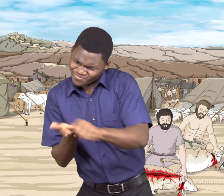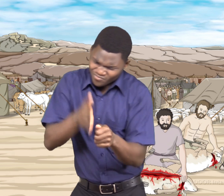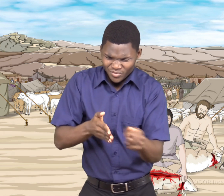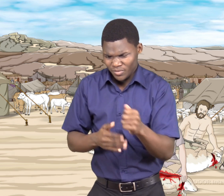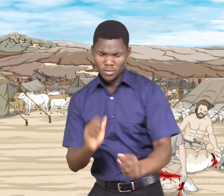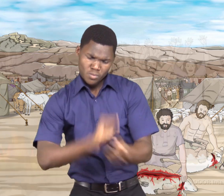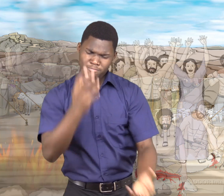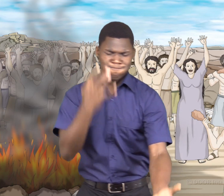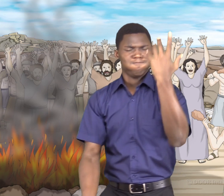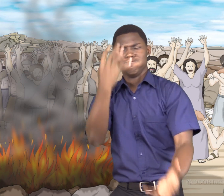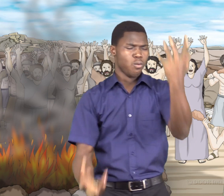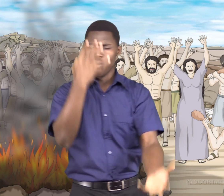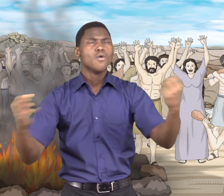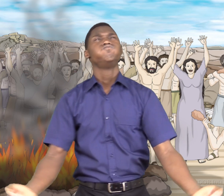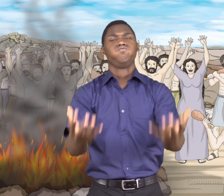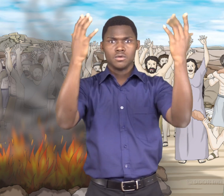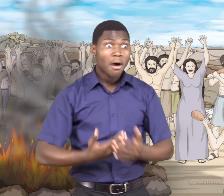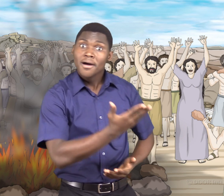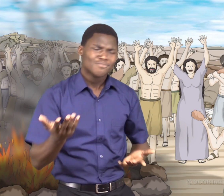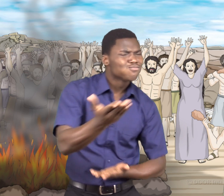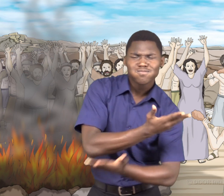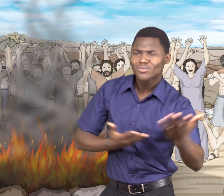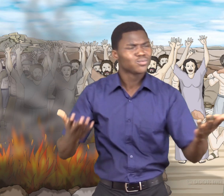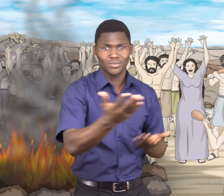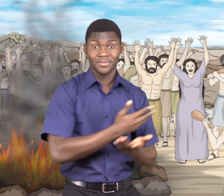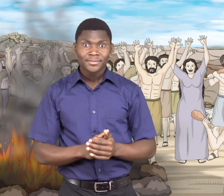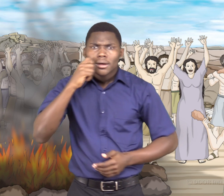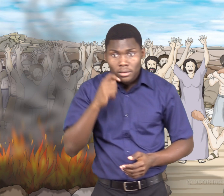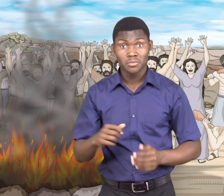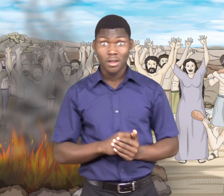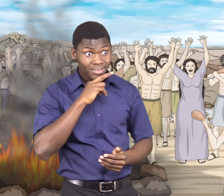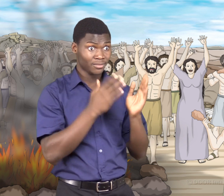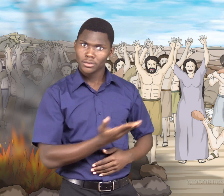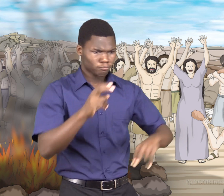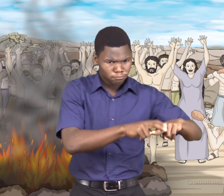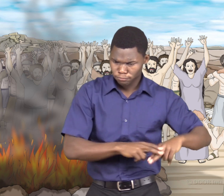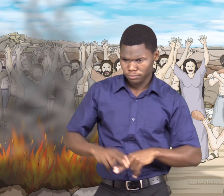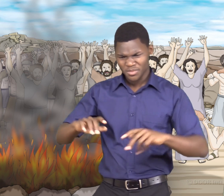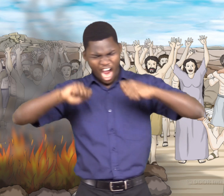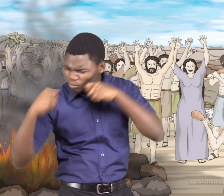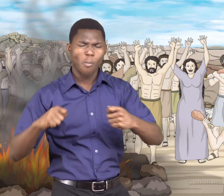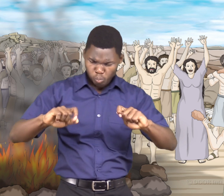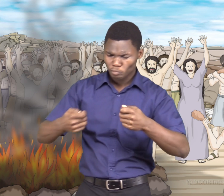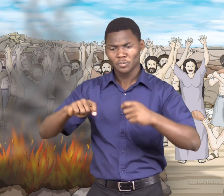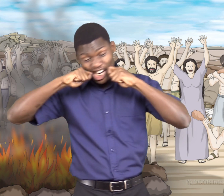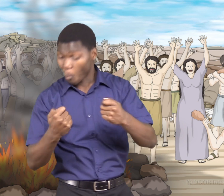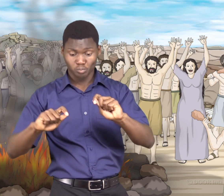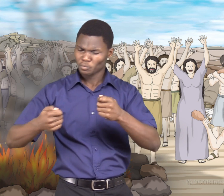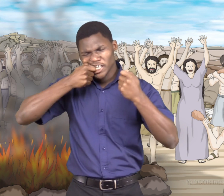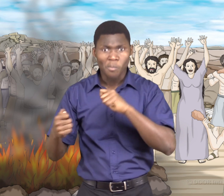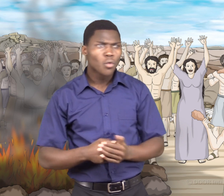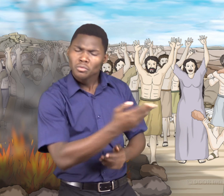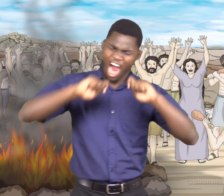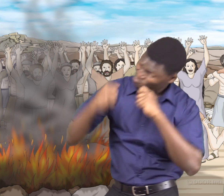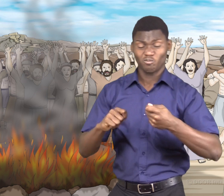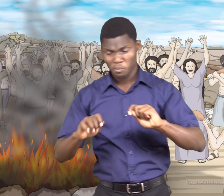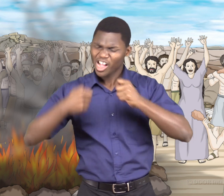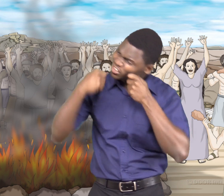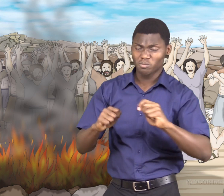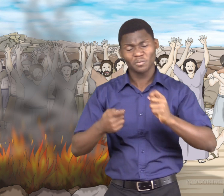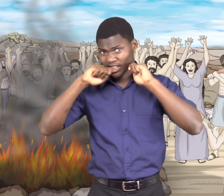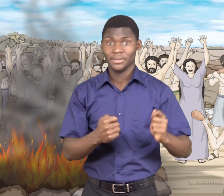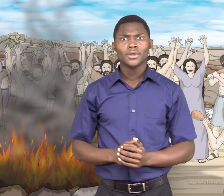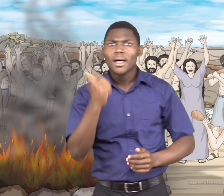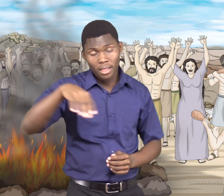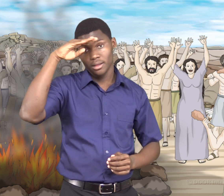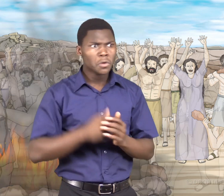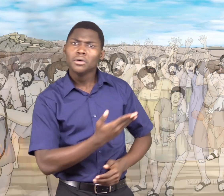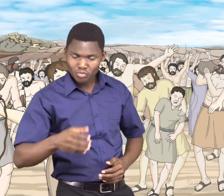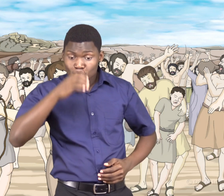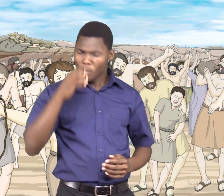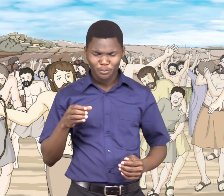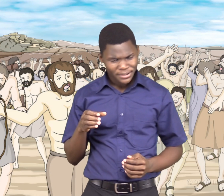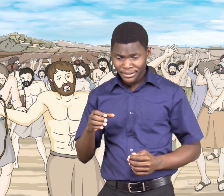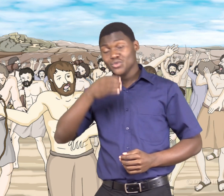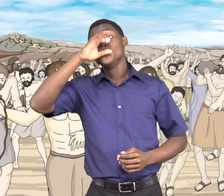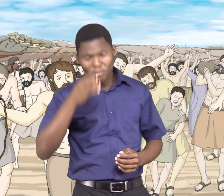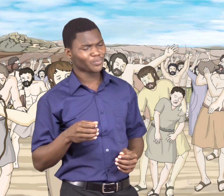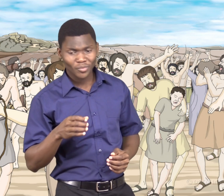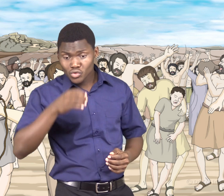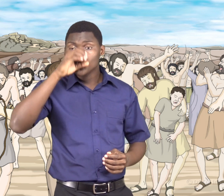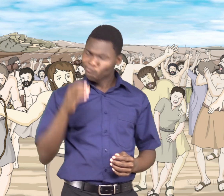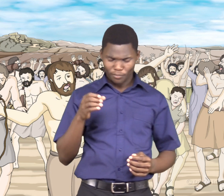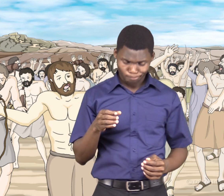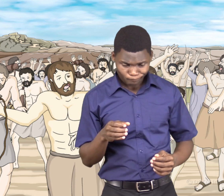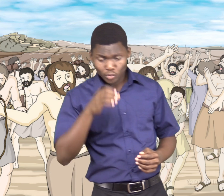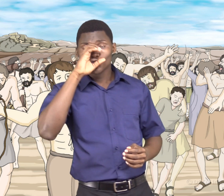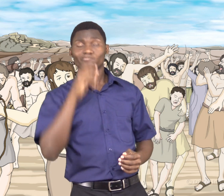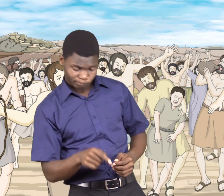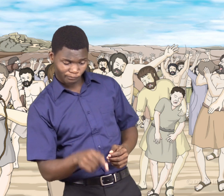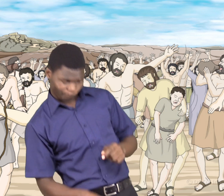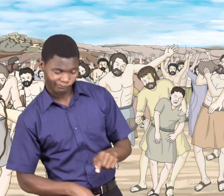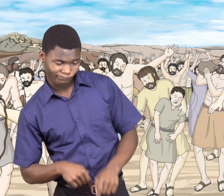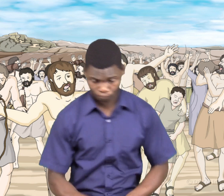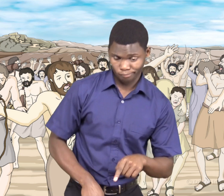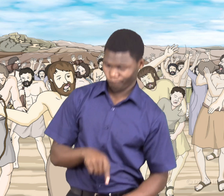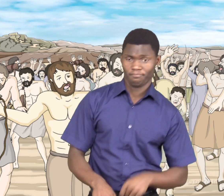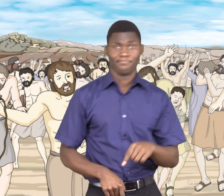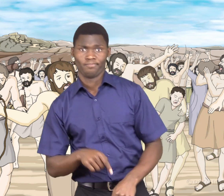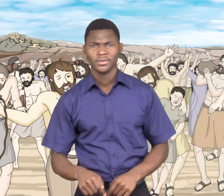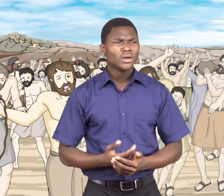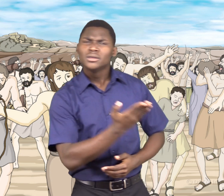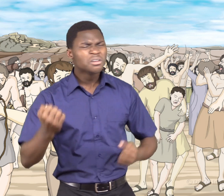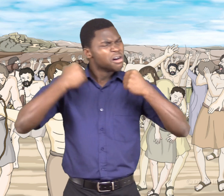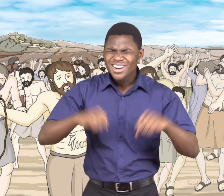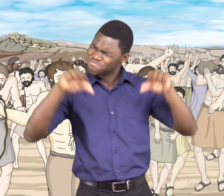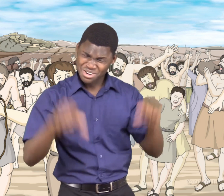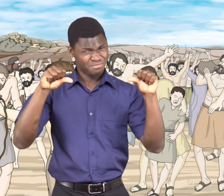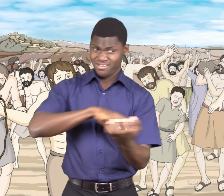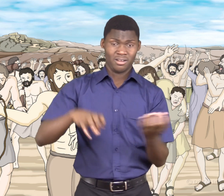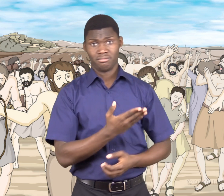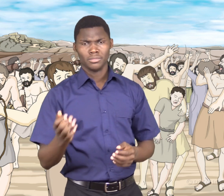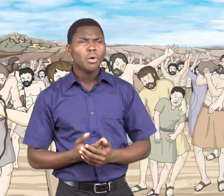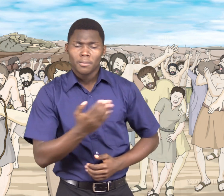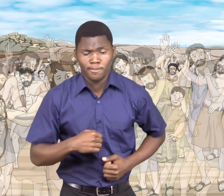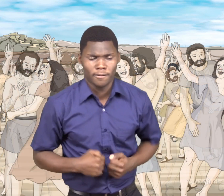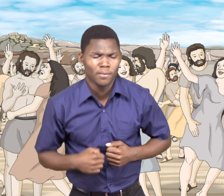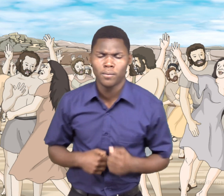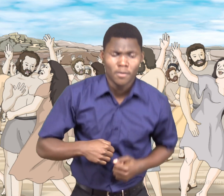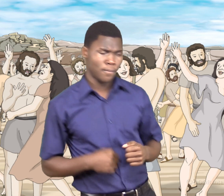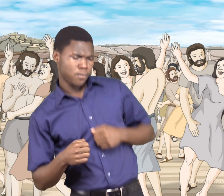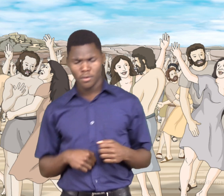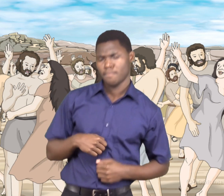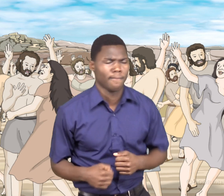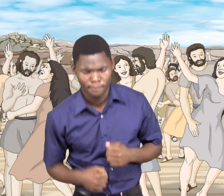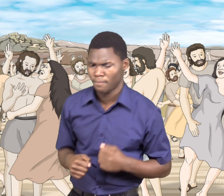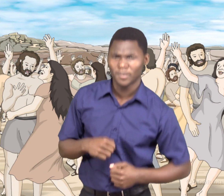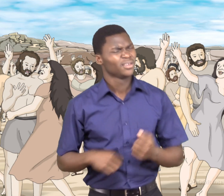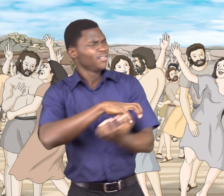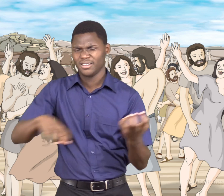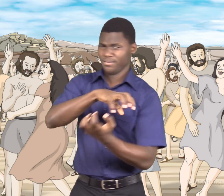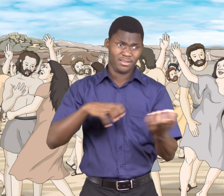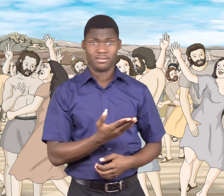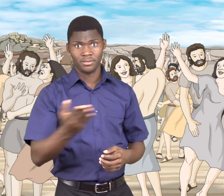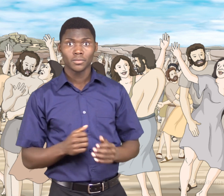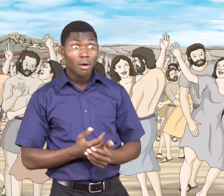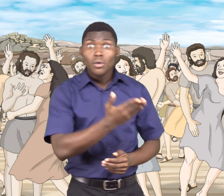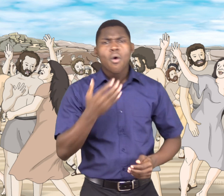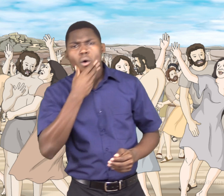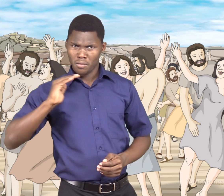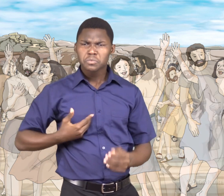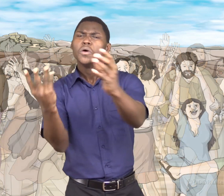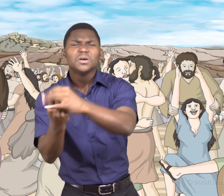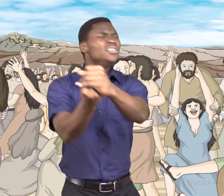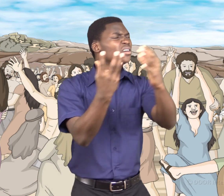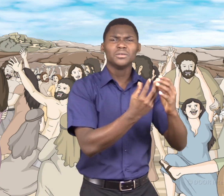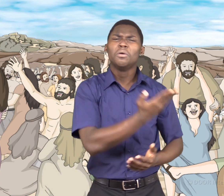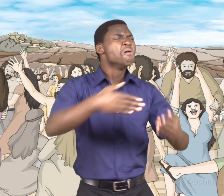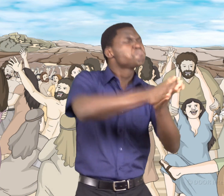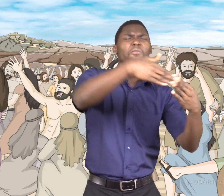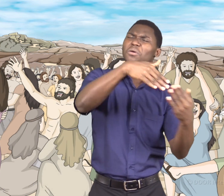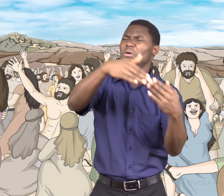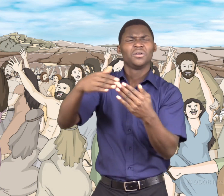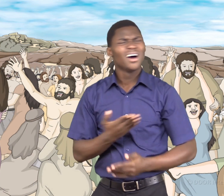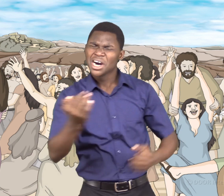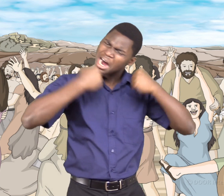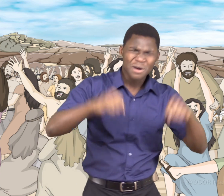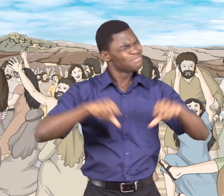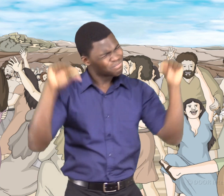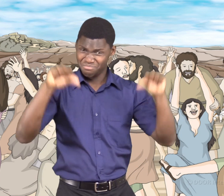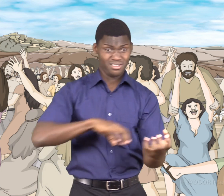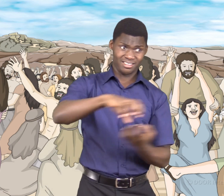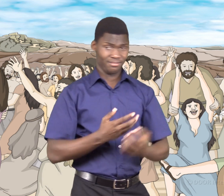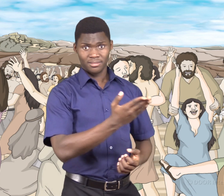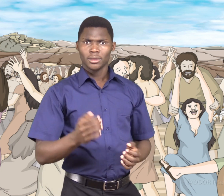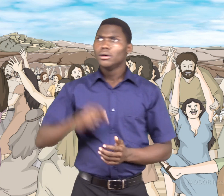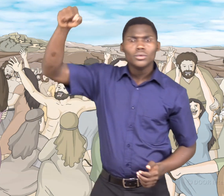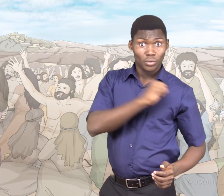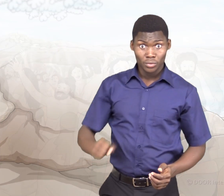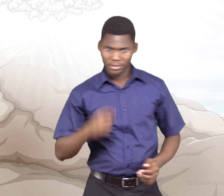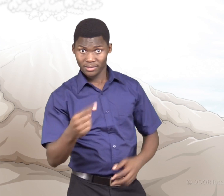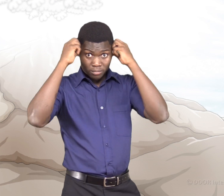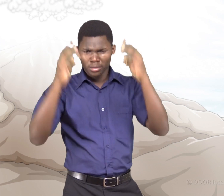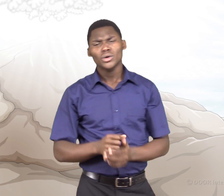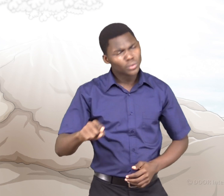And the people sat down to eat and drink, and got up to indulge in revelry.